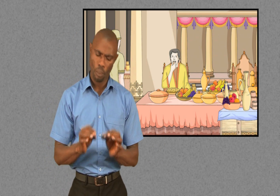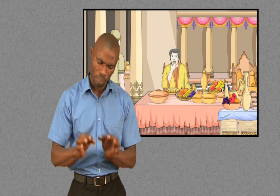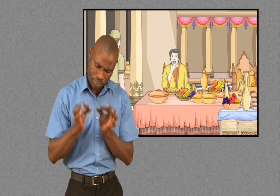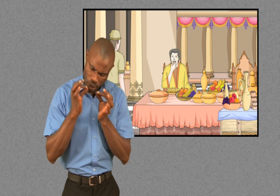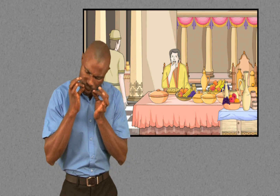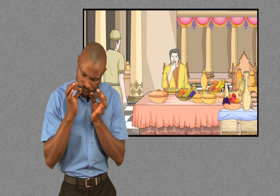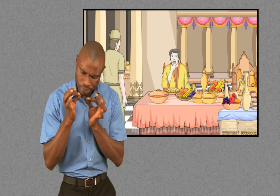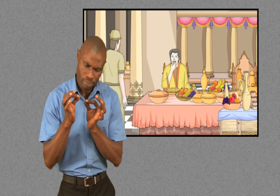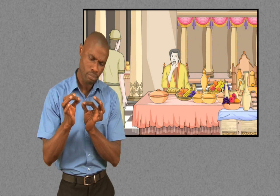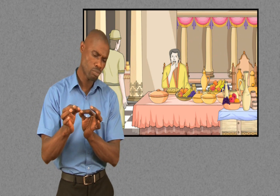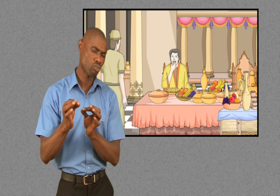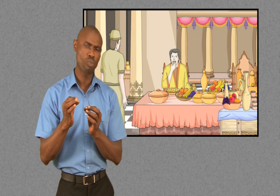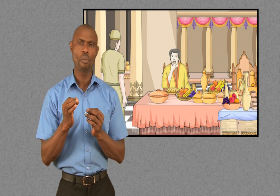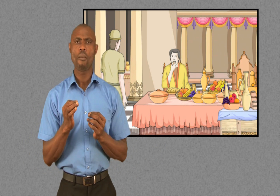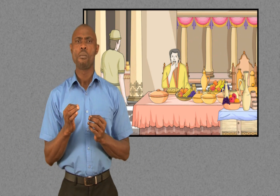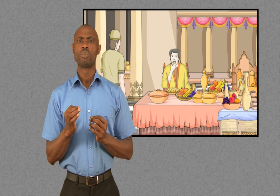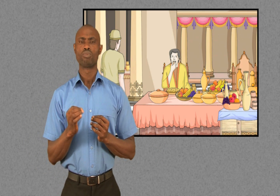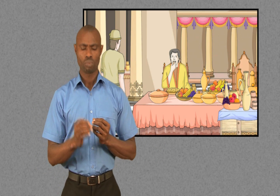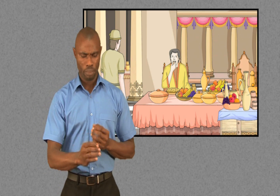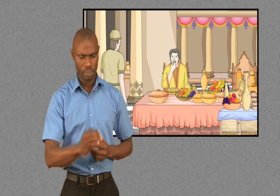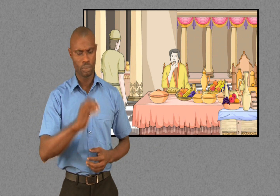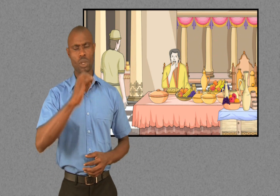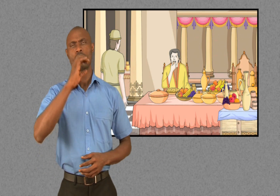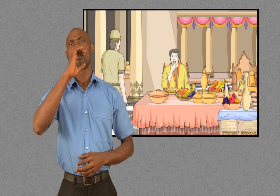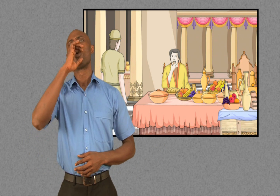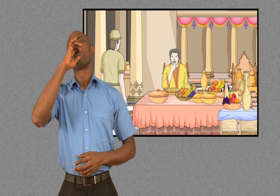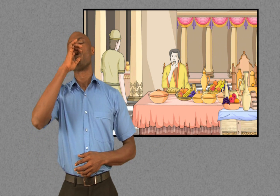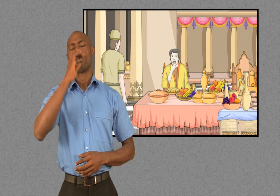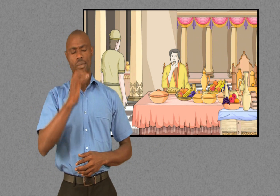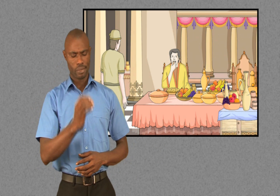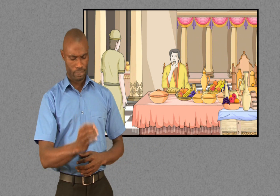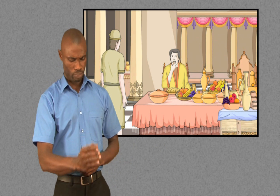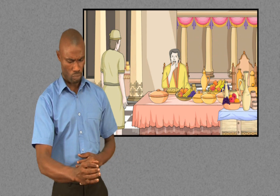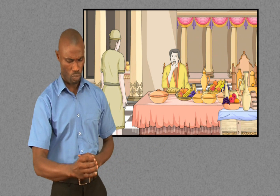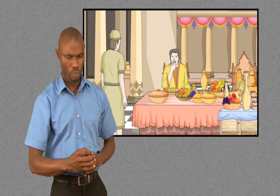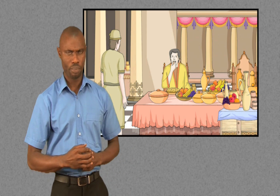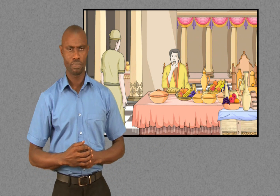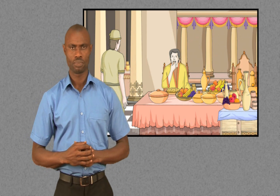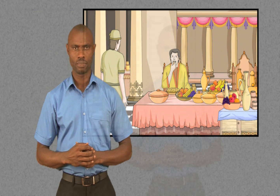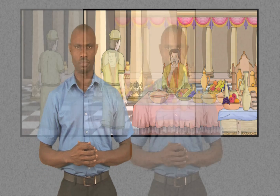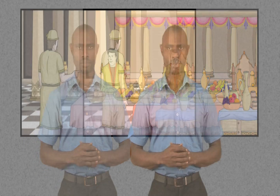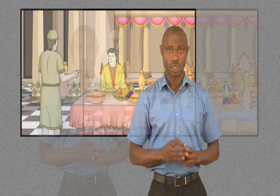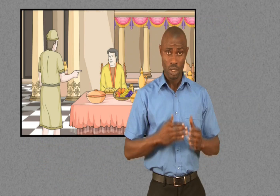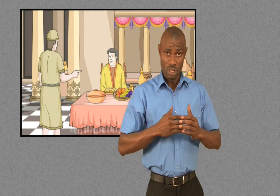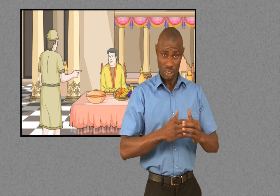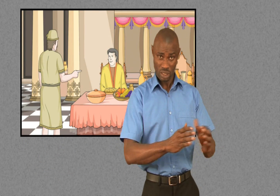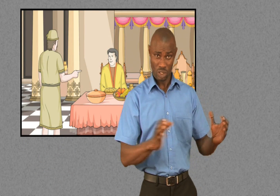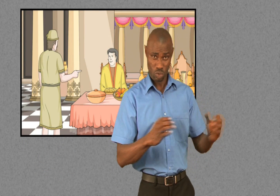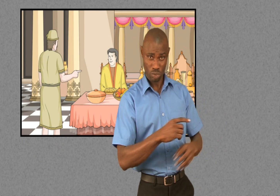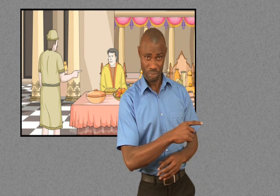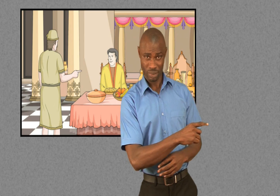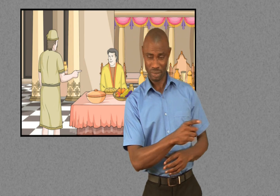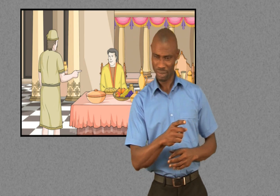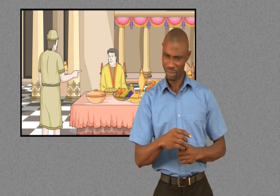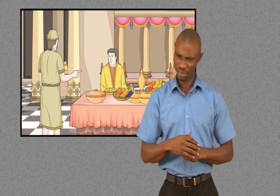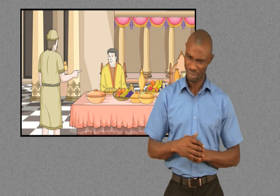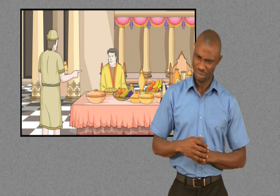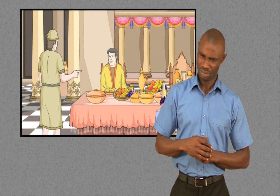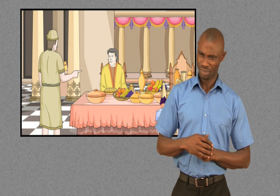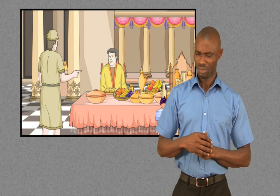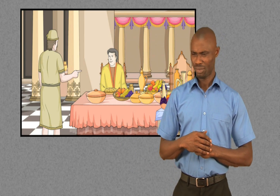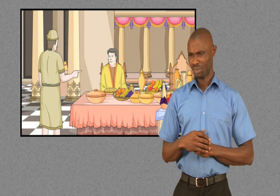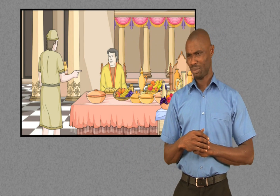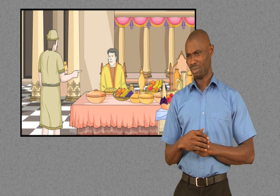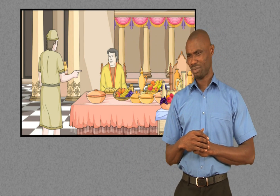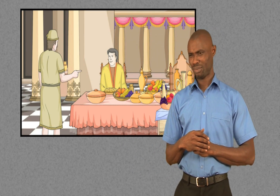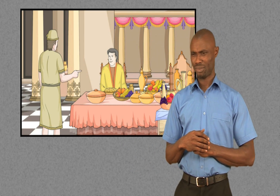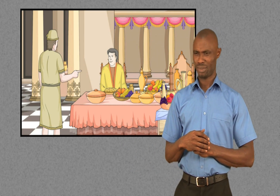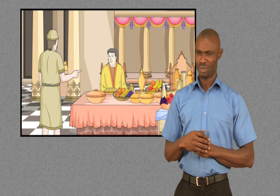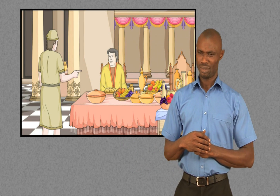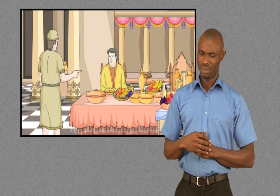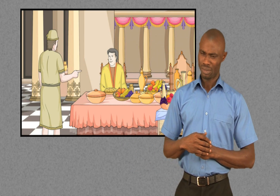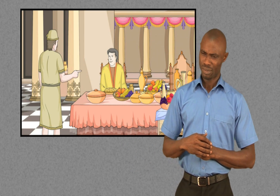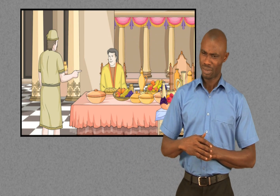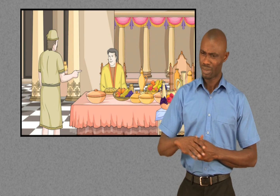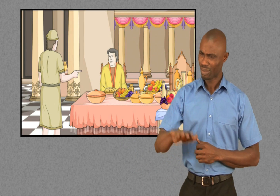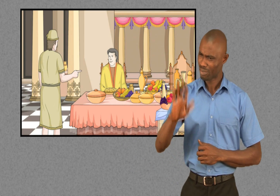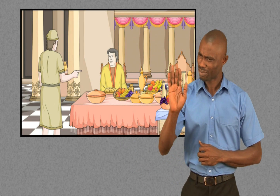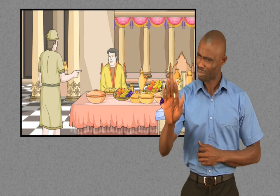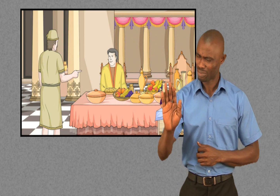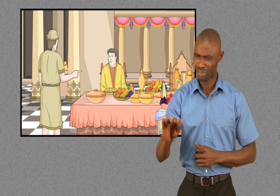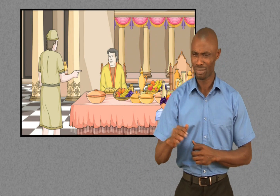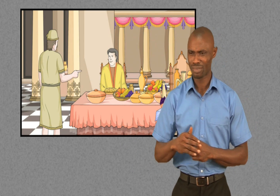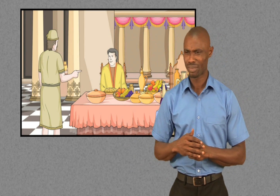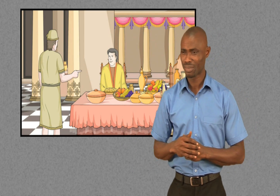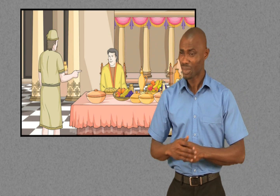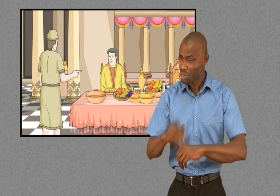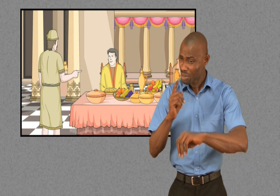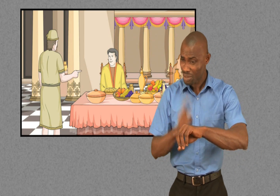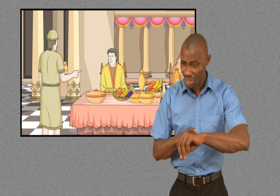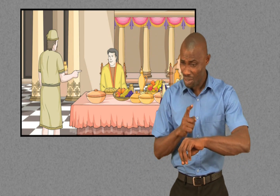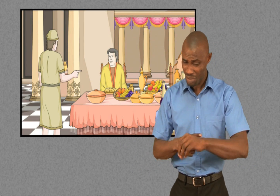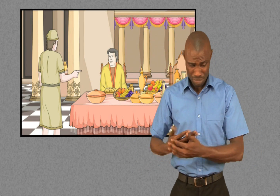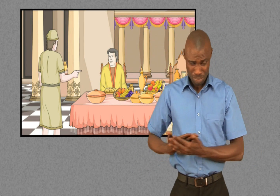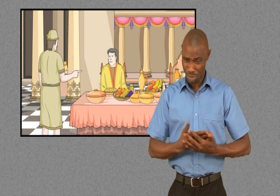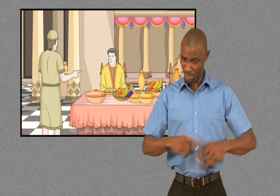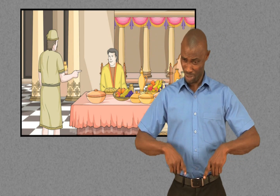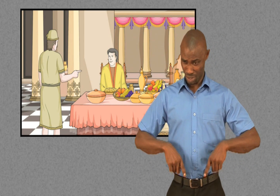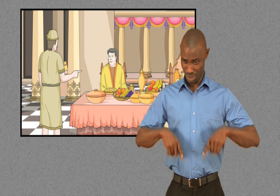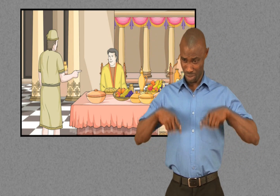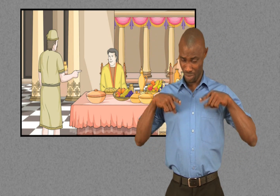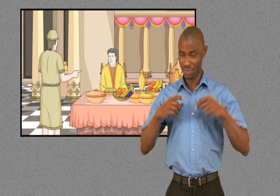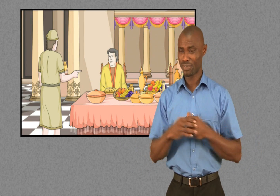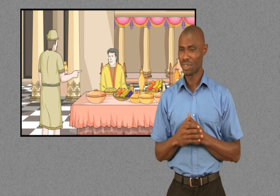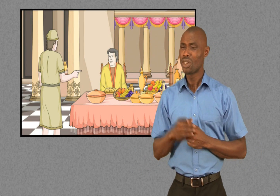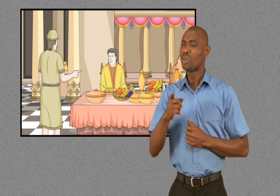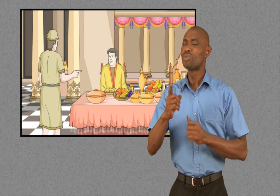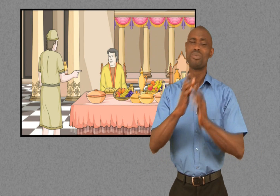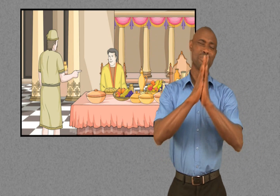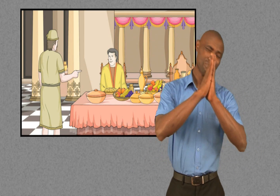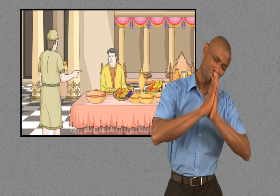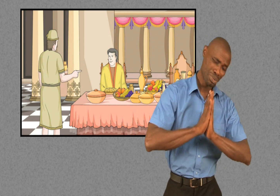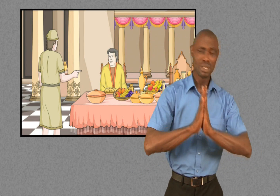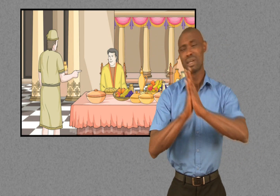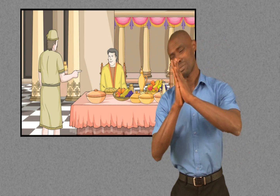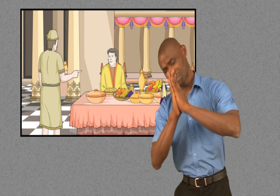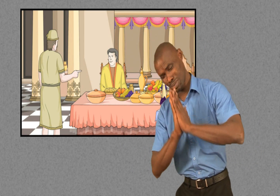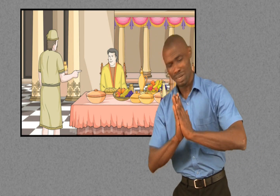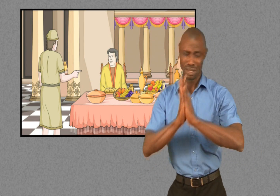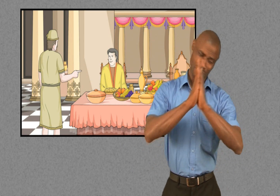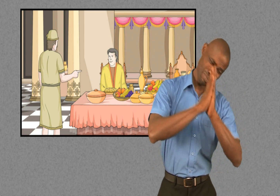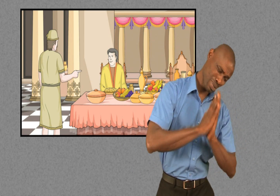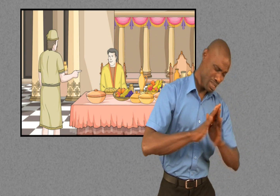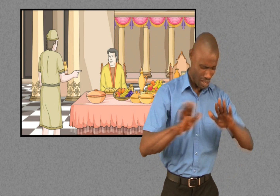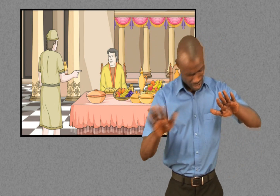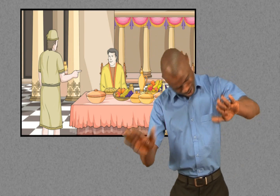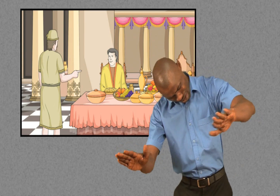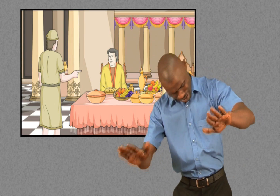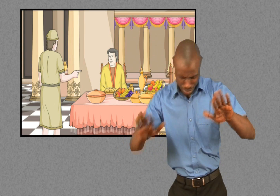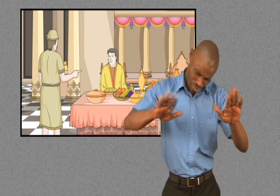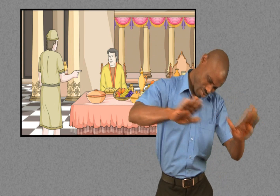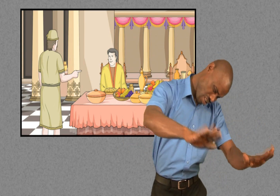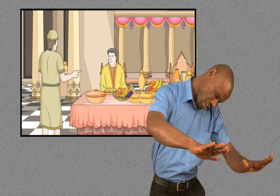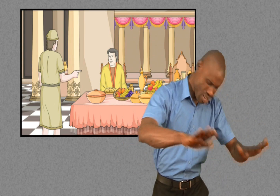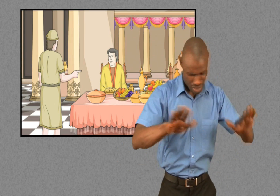“What is this you have done?” his servants asked.